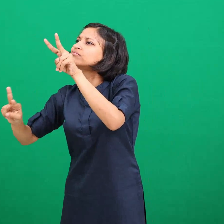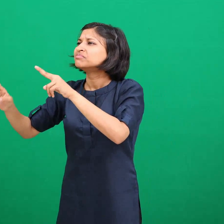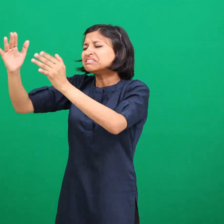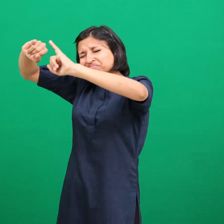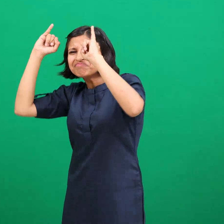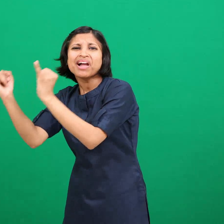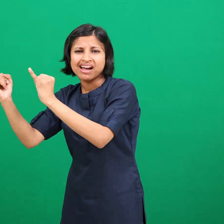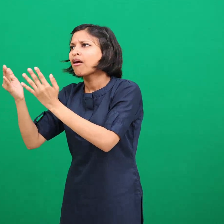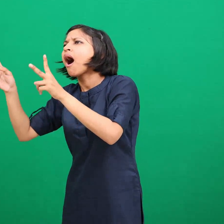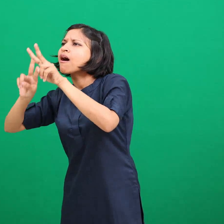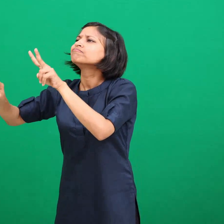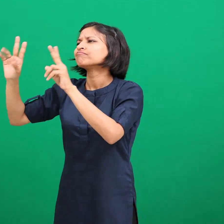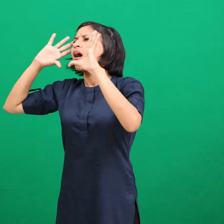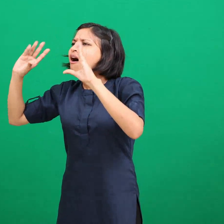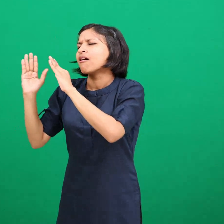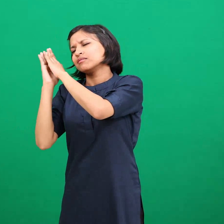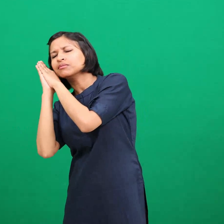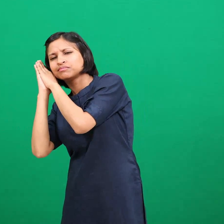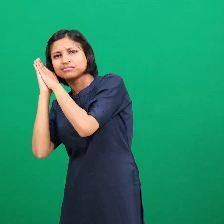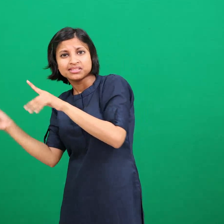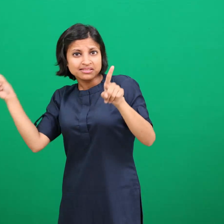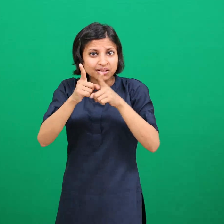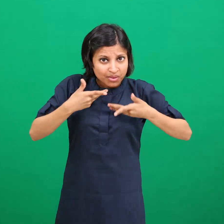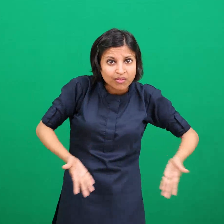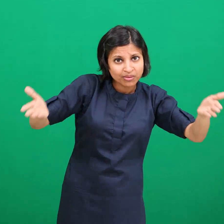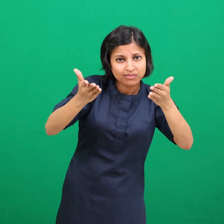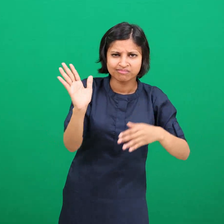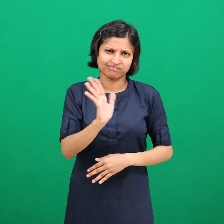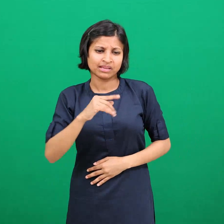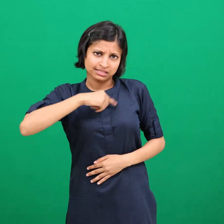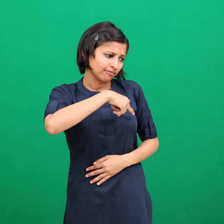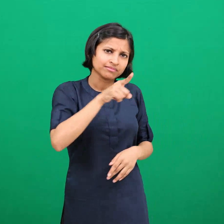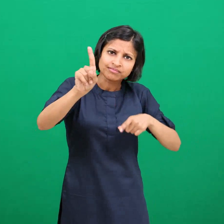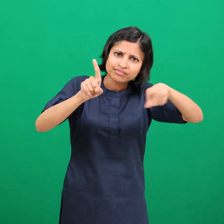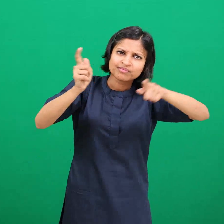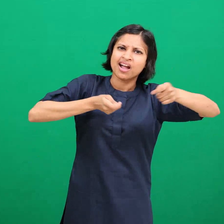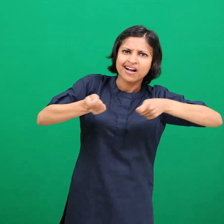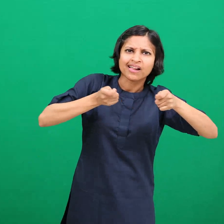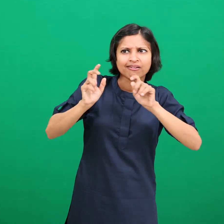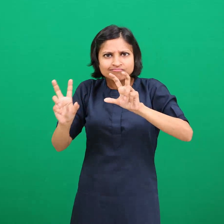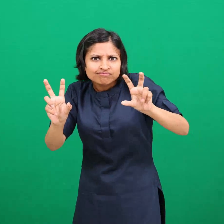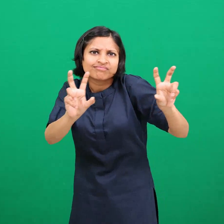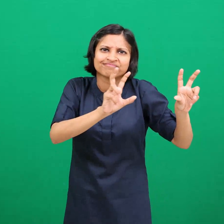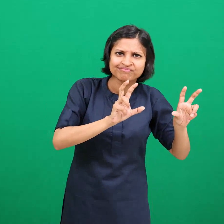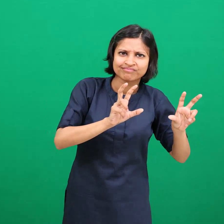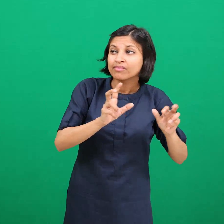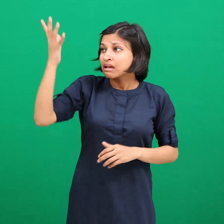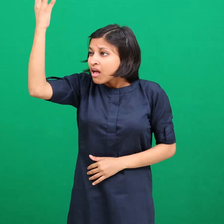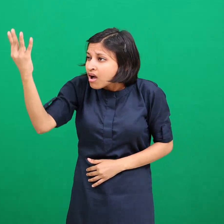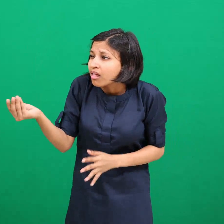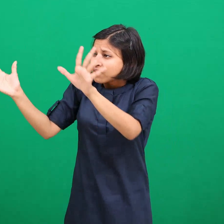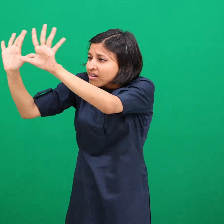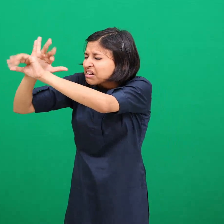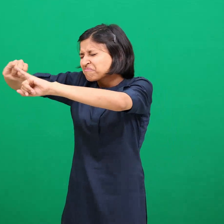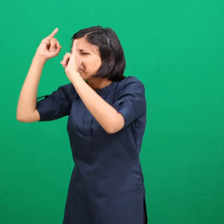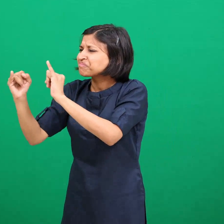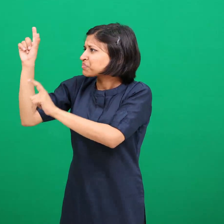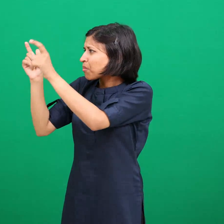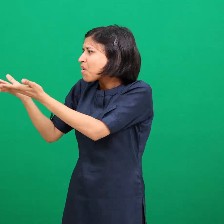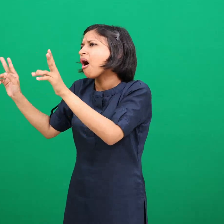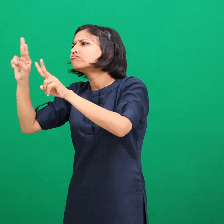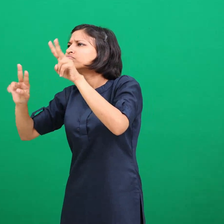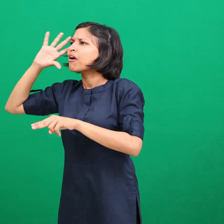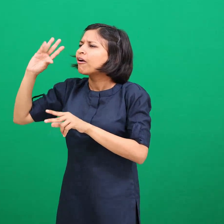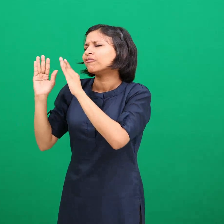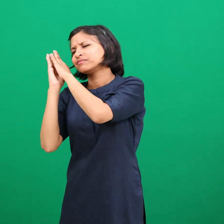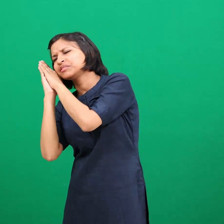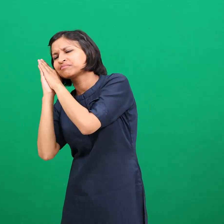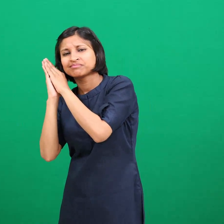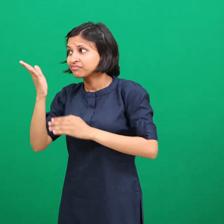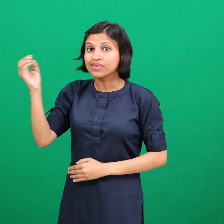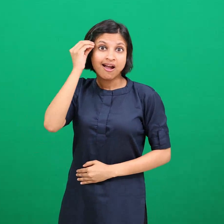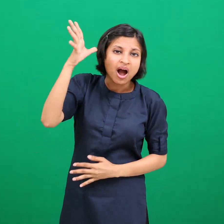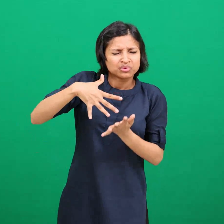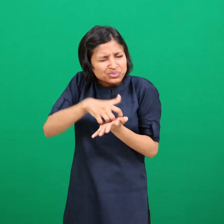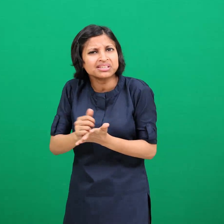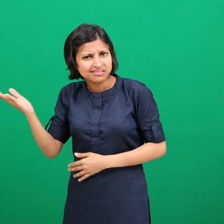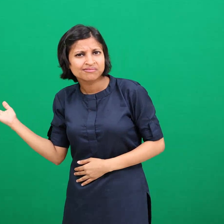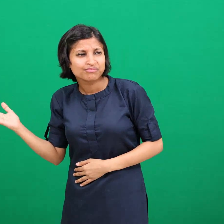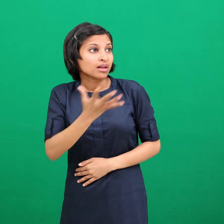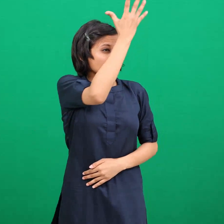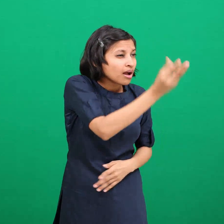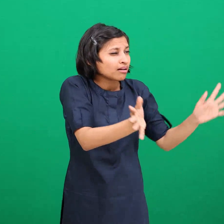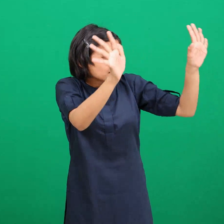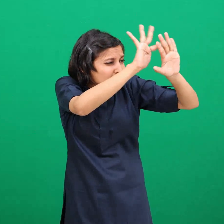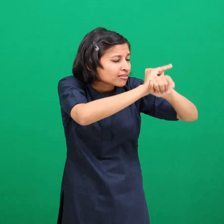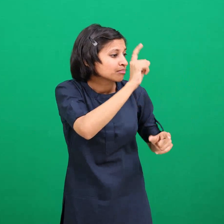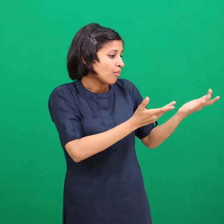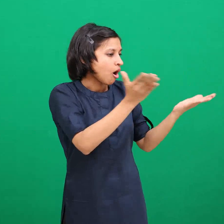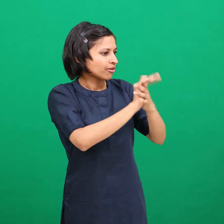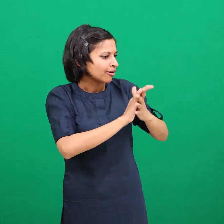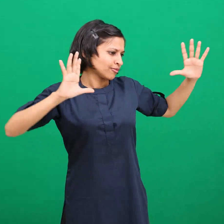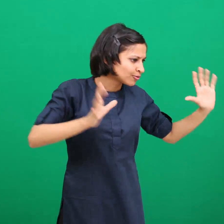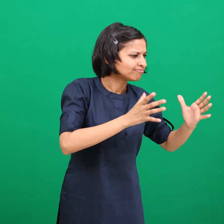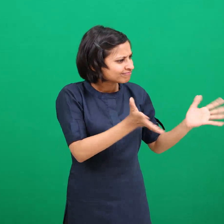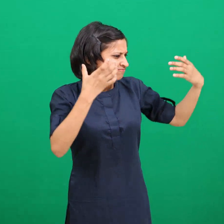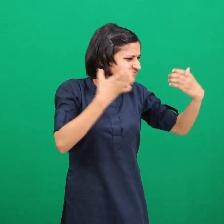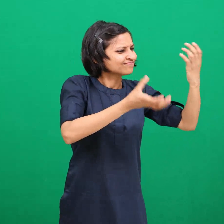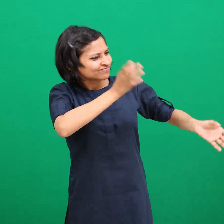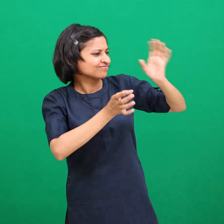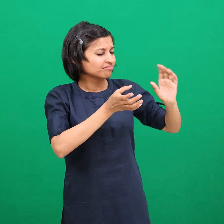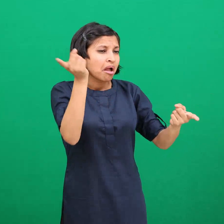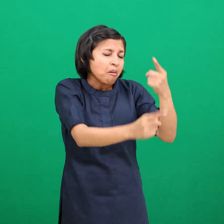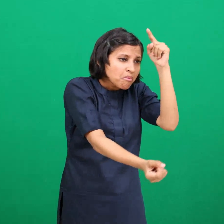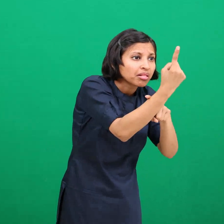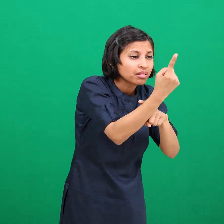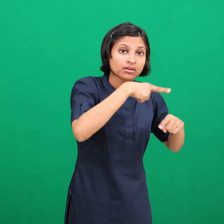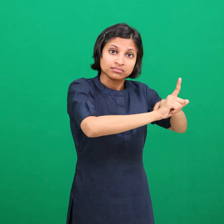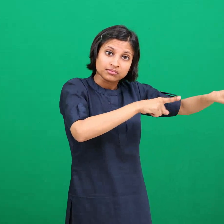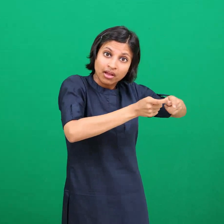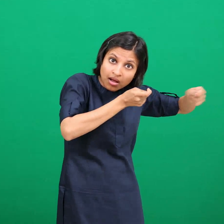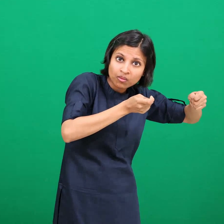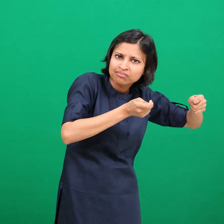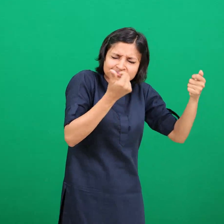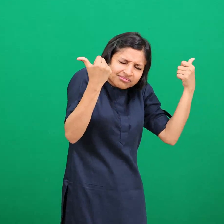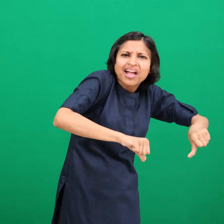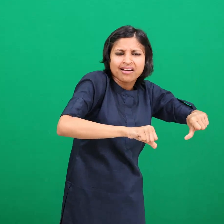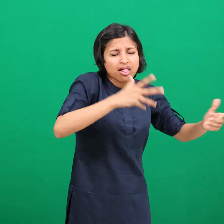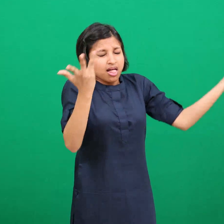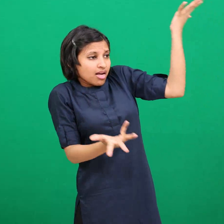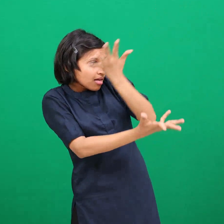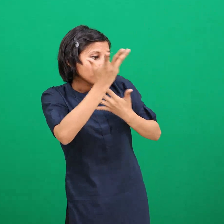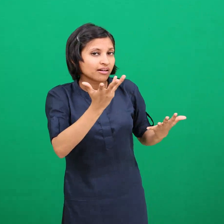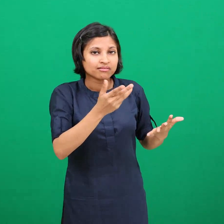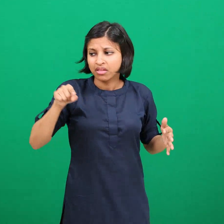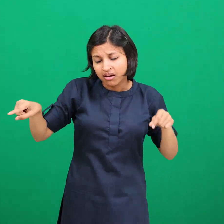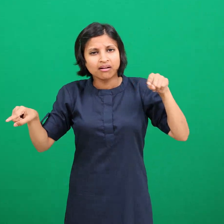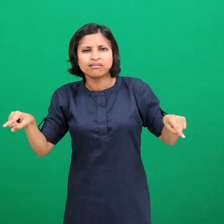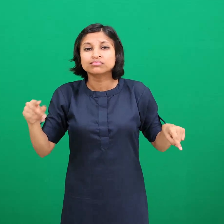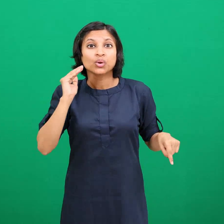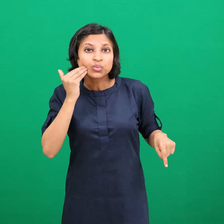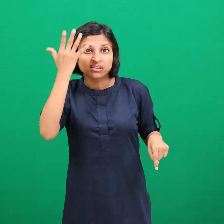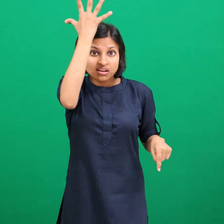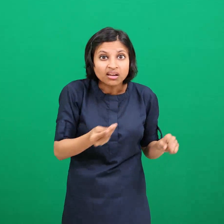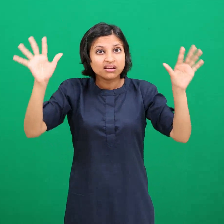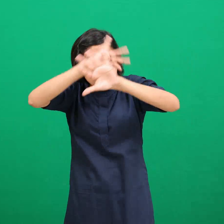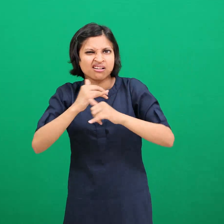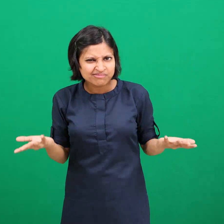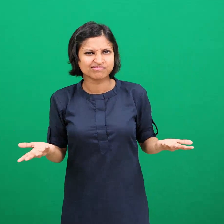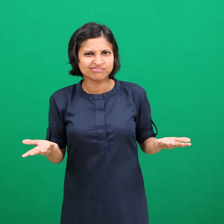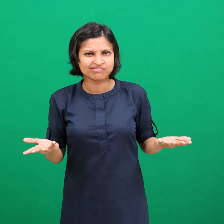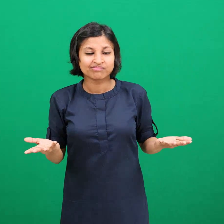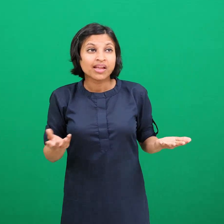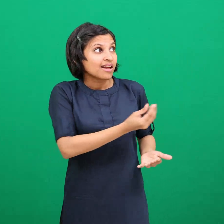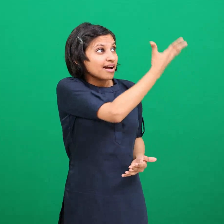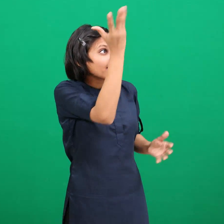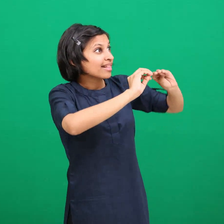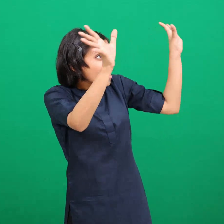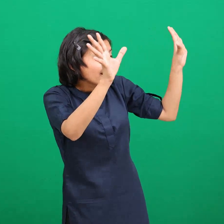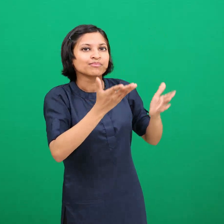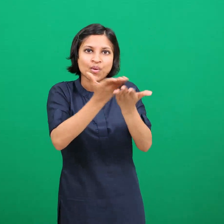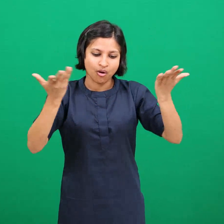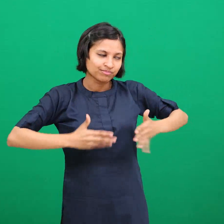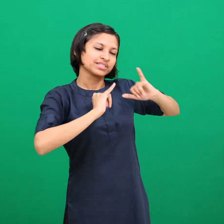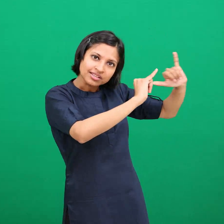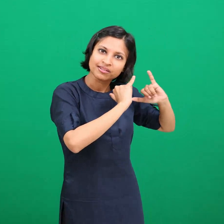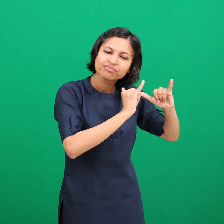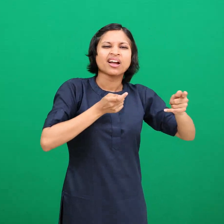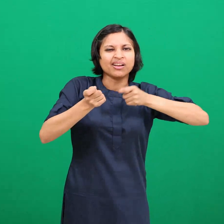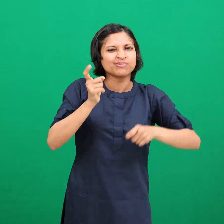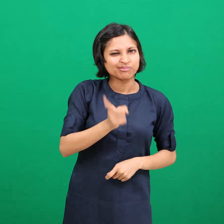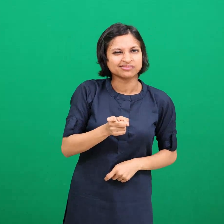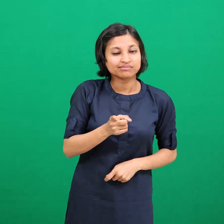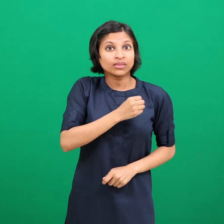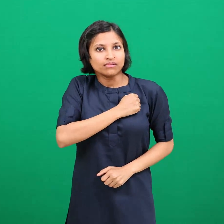So then, let us not sleep as the others do, but let us remain awake and sober. For those who sleep, sleep at night; and those who get drunk, get drunk at night.